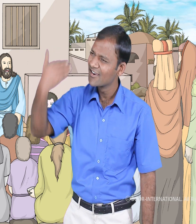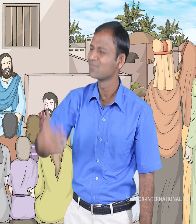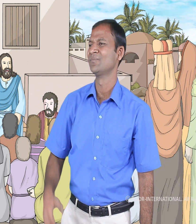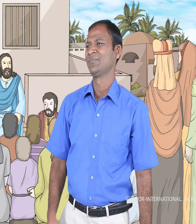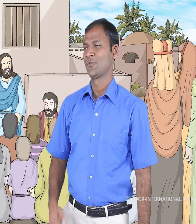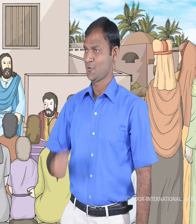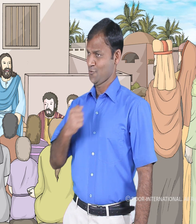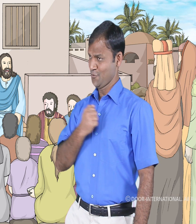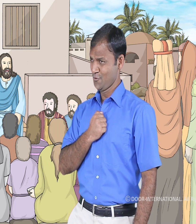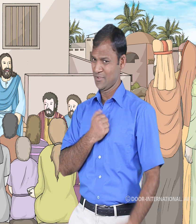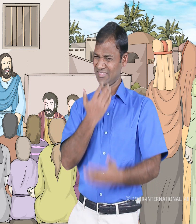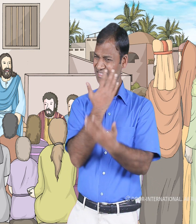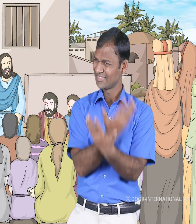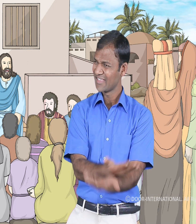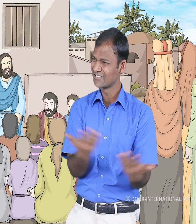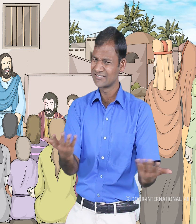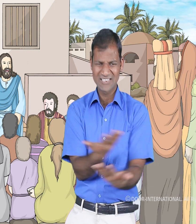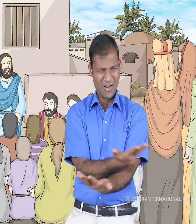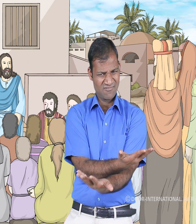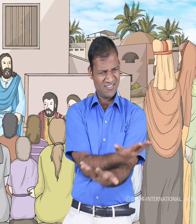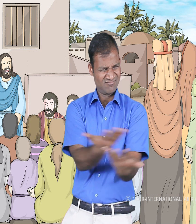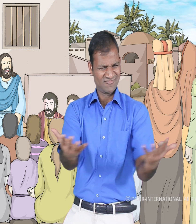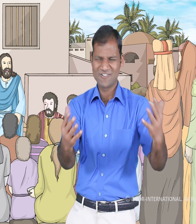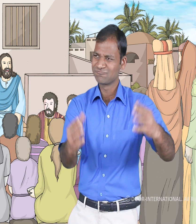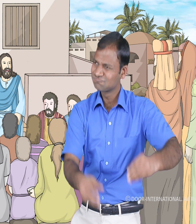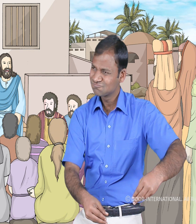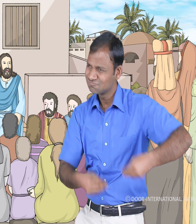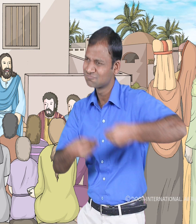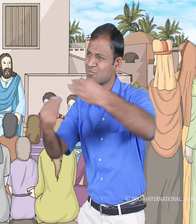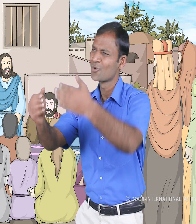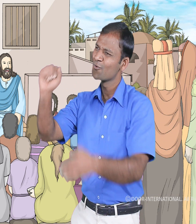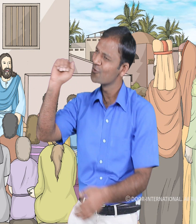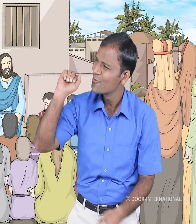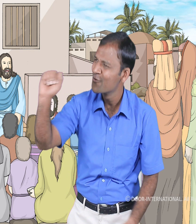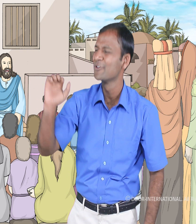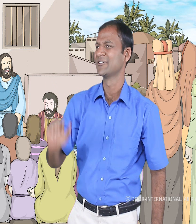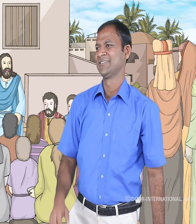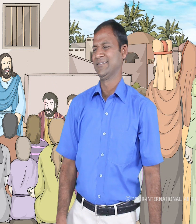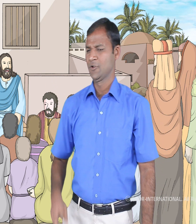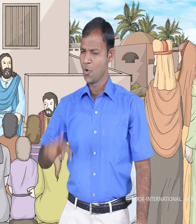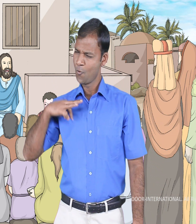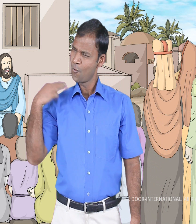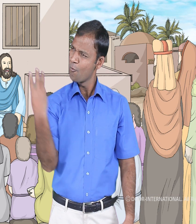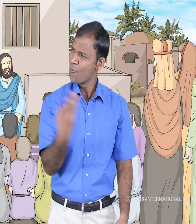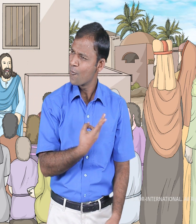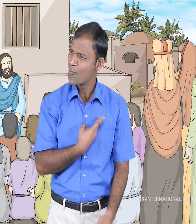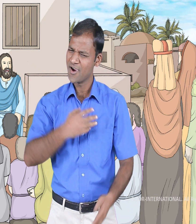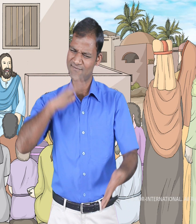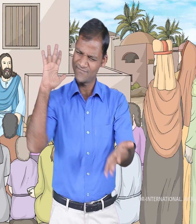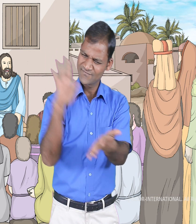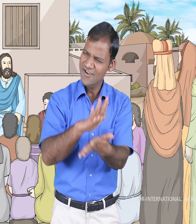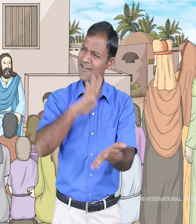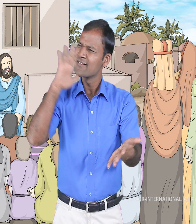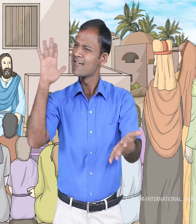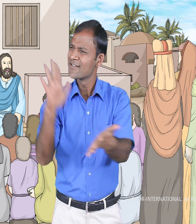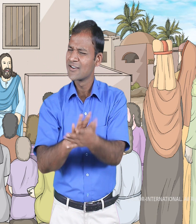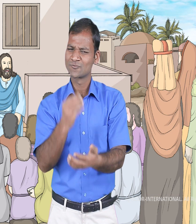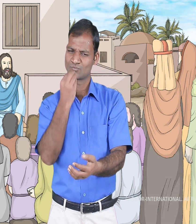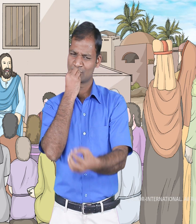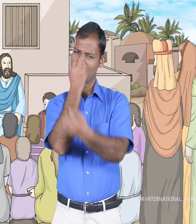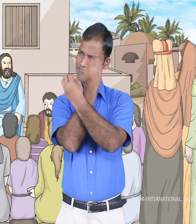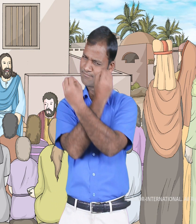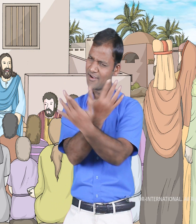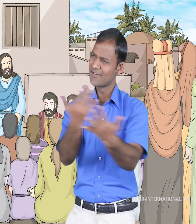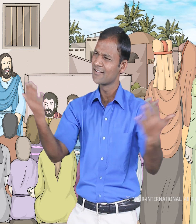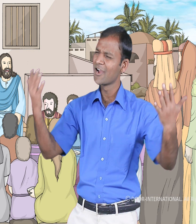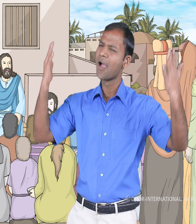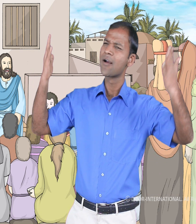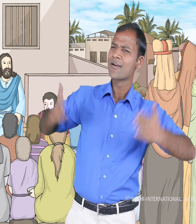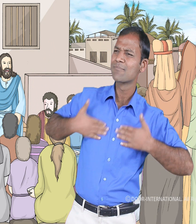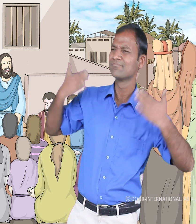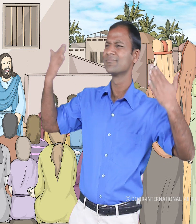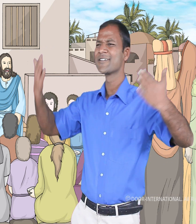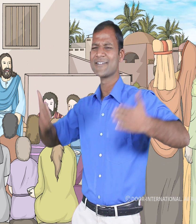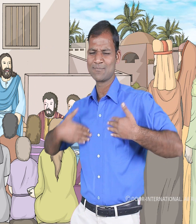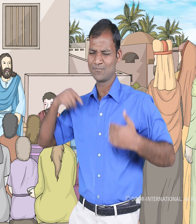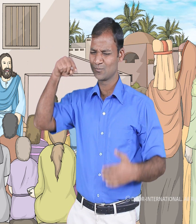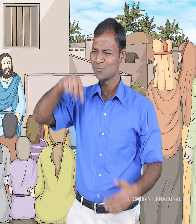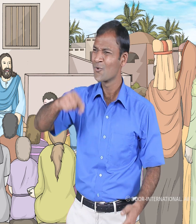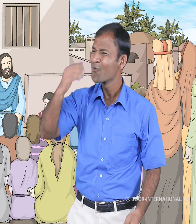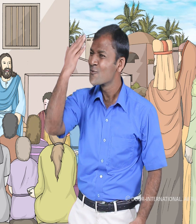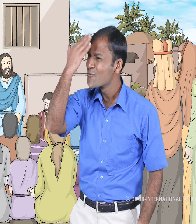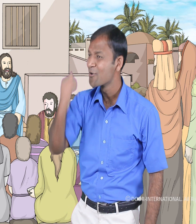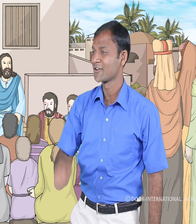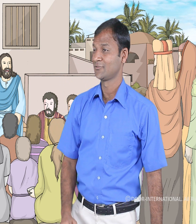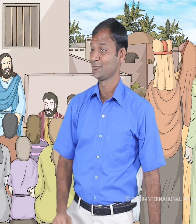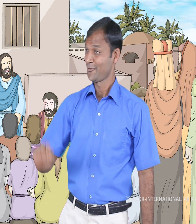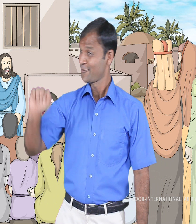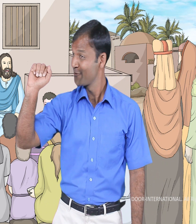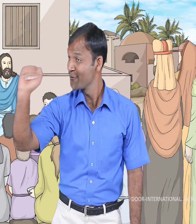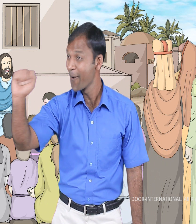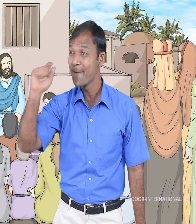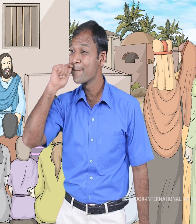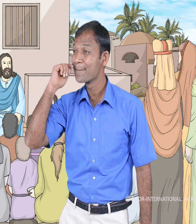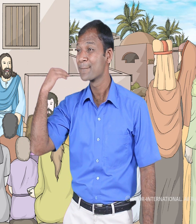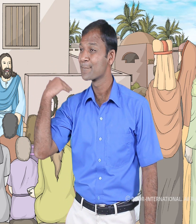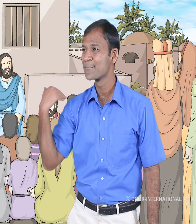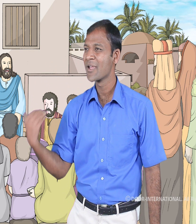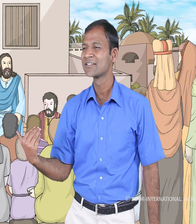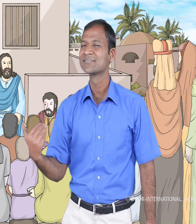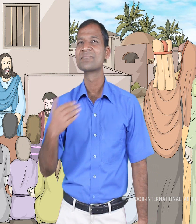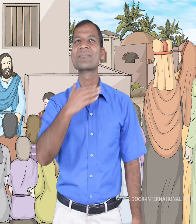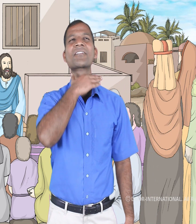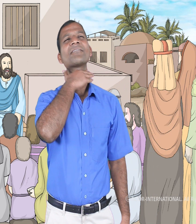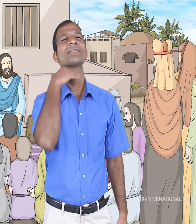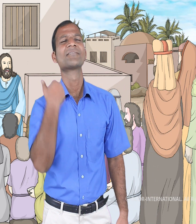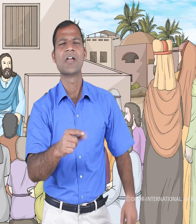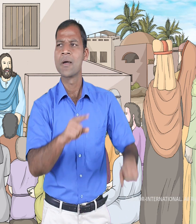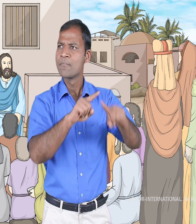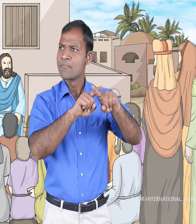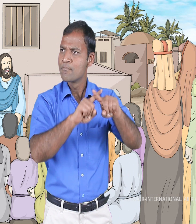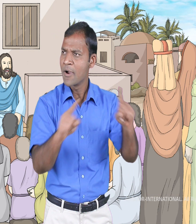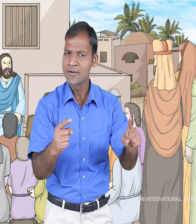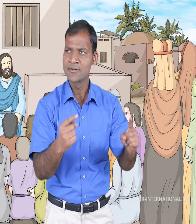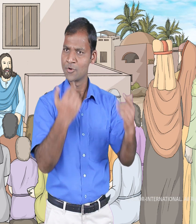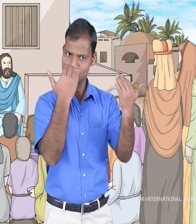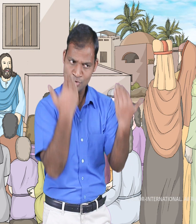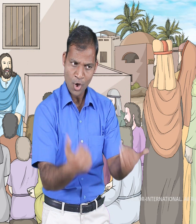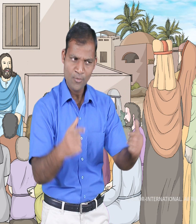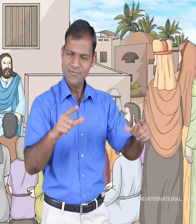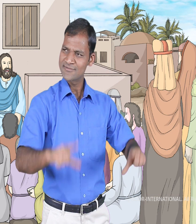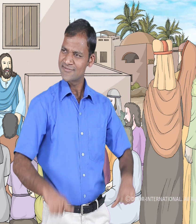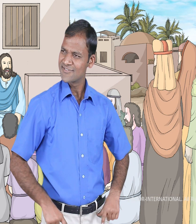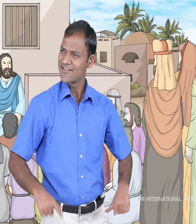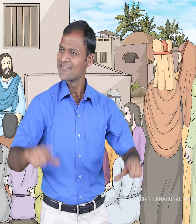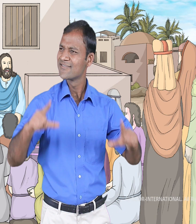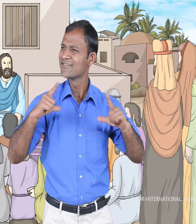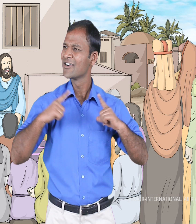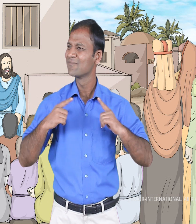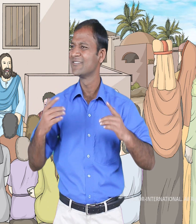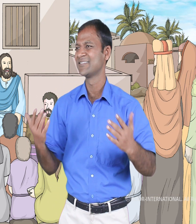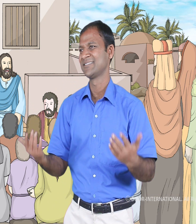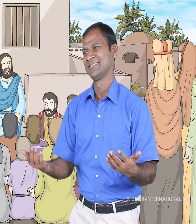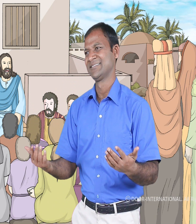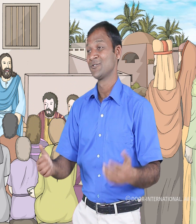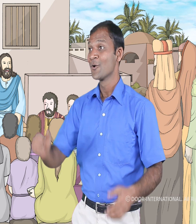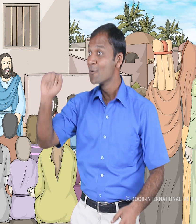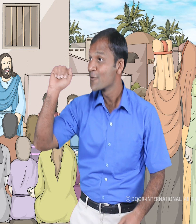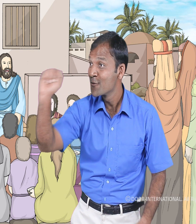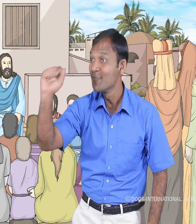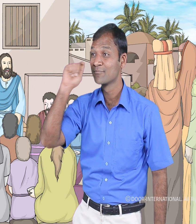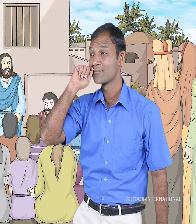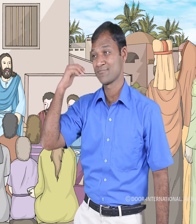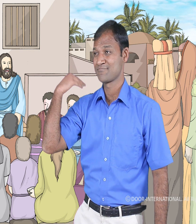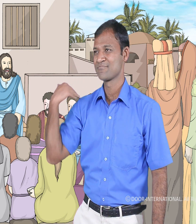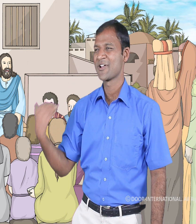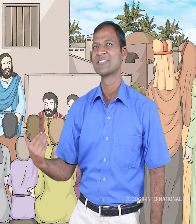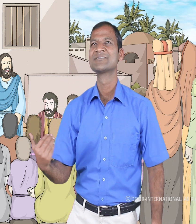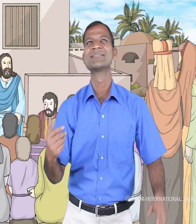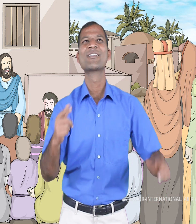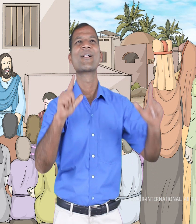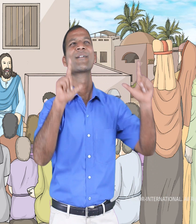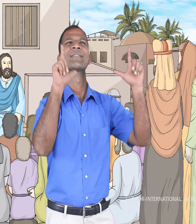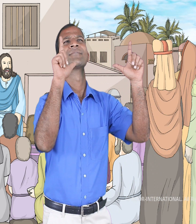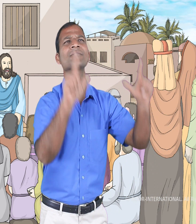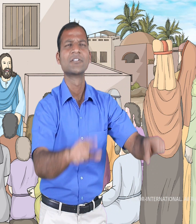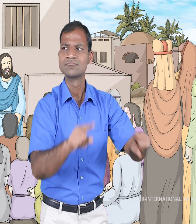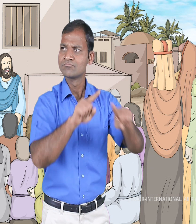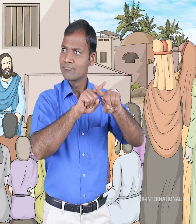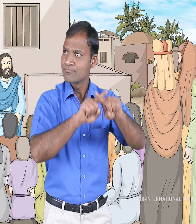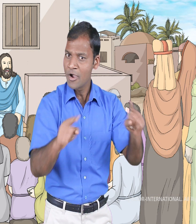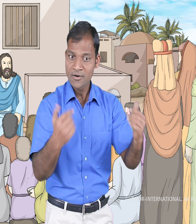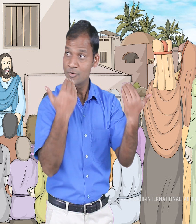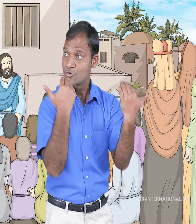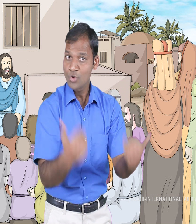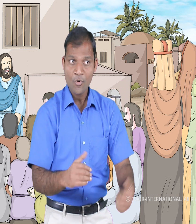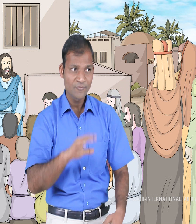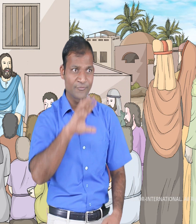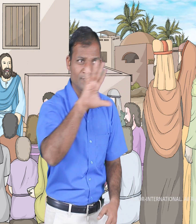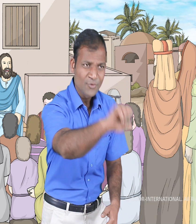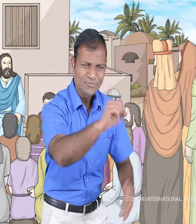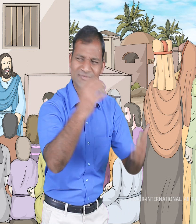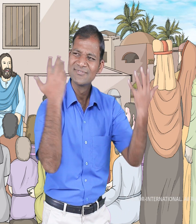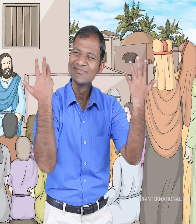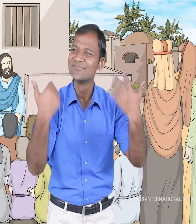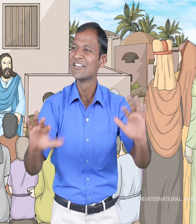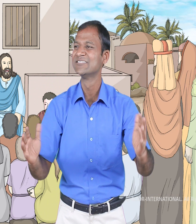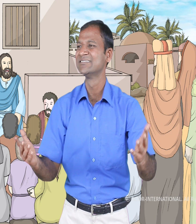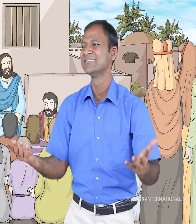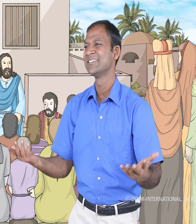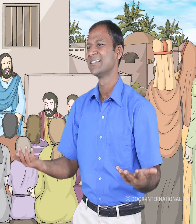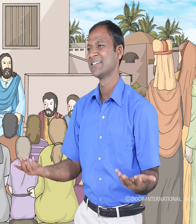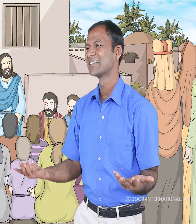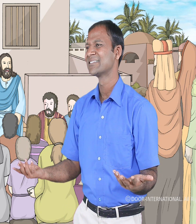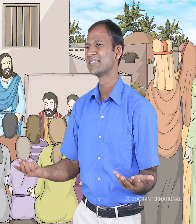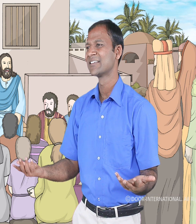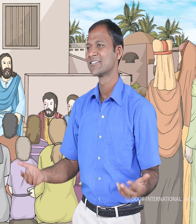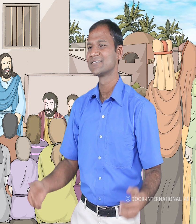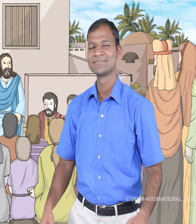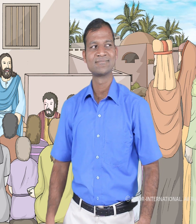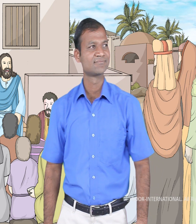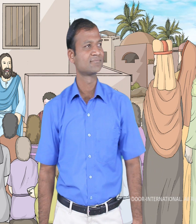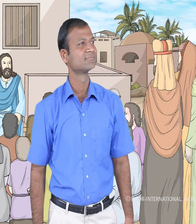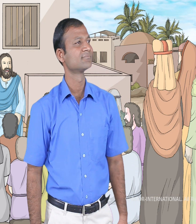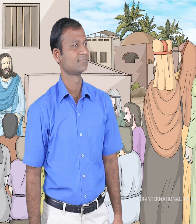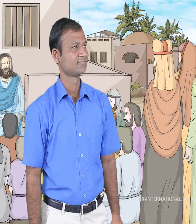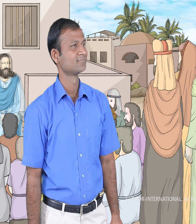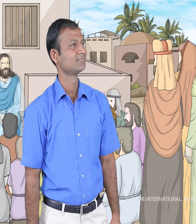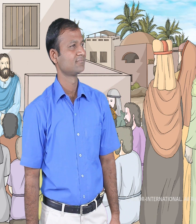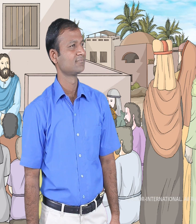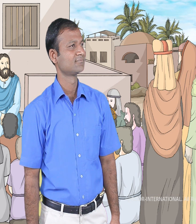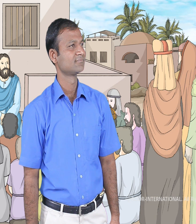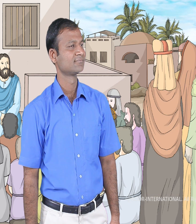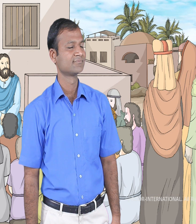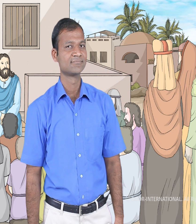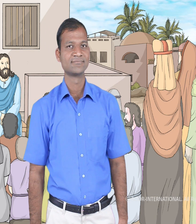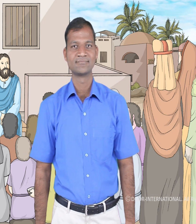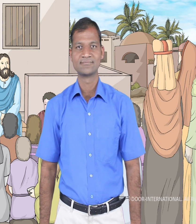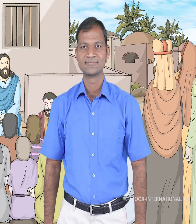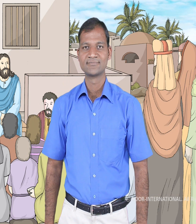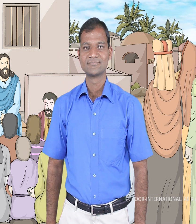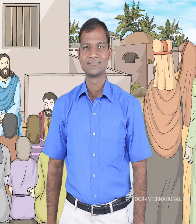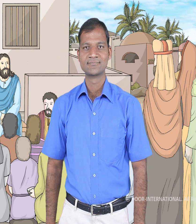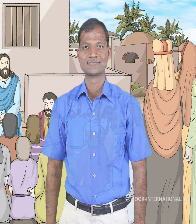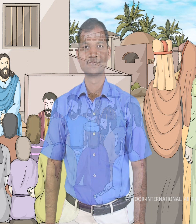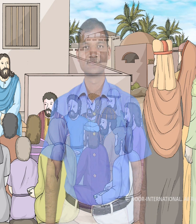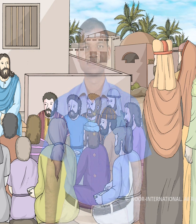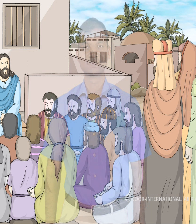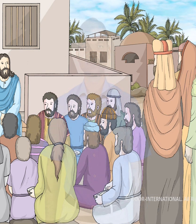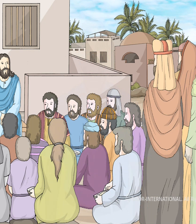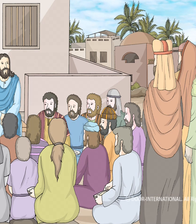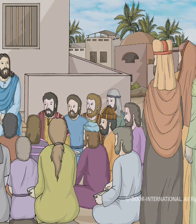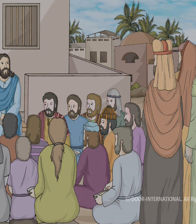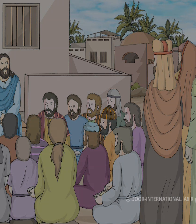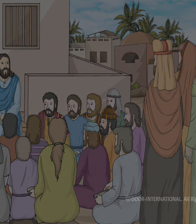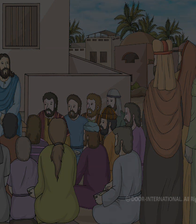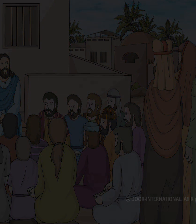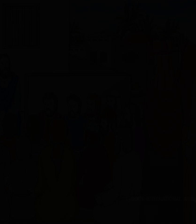But it was fitting to celebrate and be glad, because this brother of yours was dead and is alive again; he was lost and is found.’”